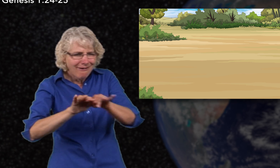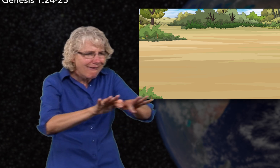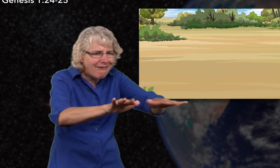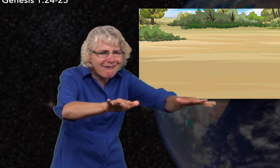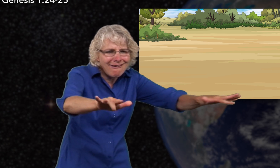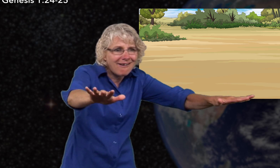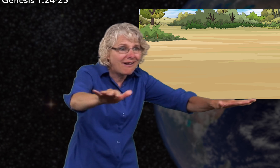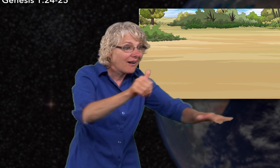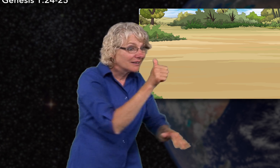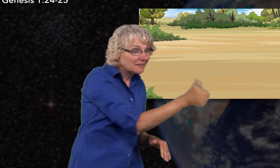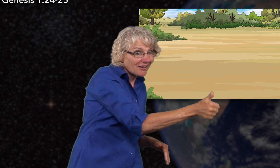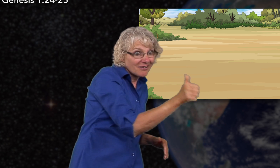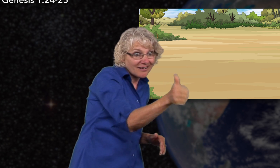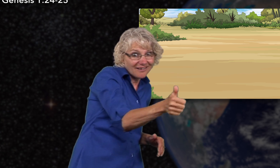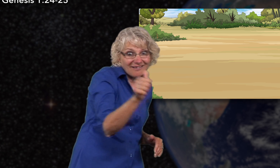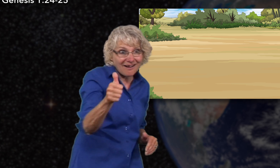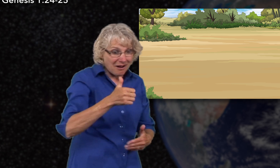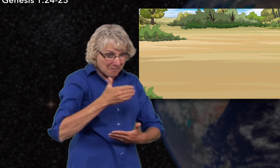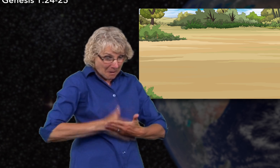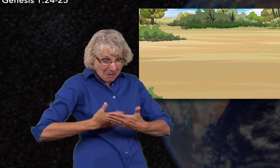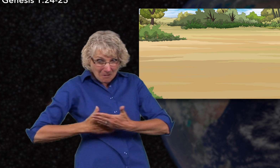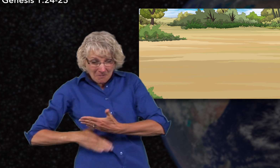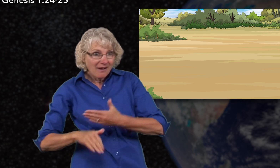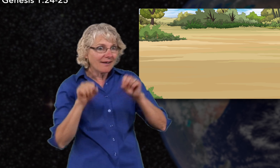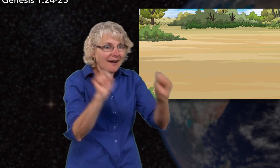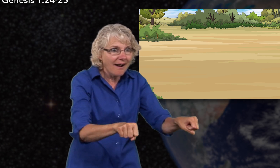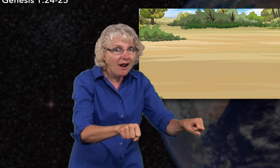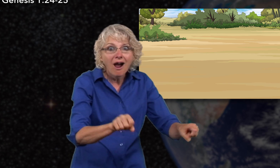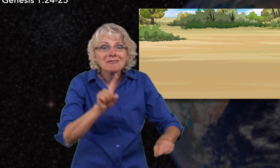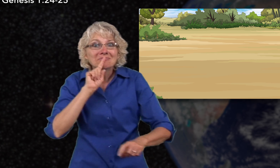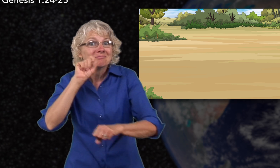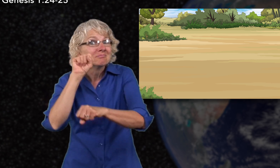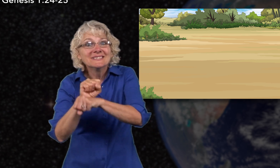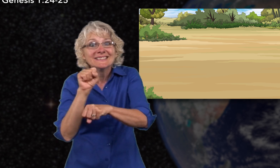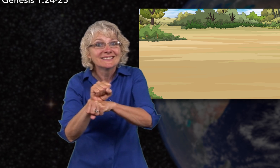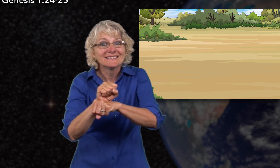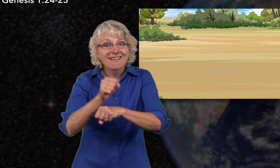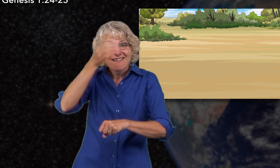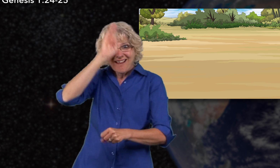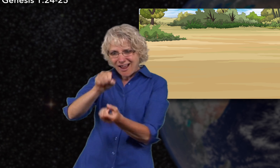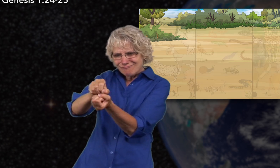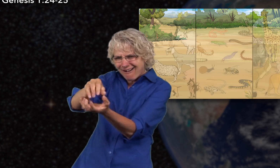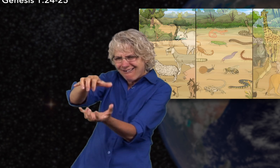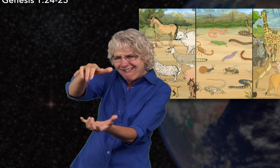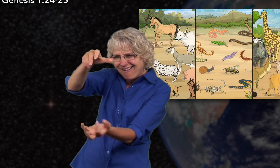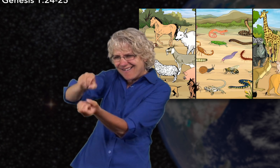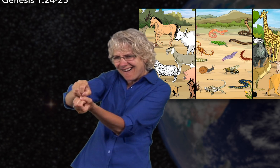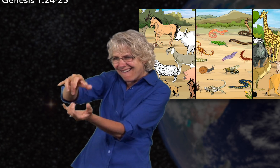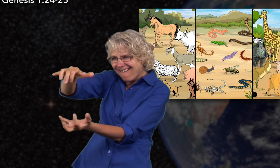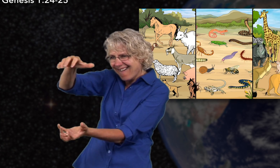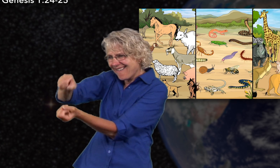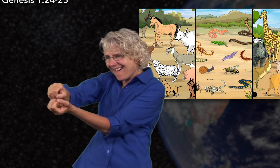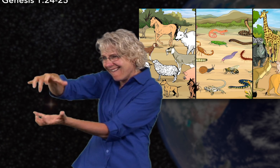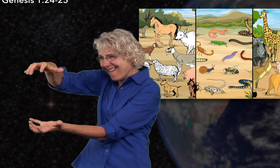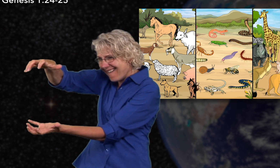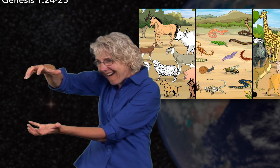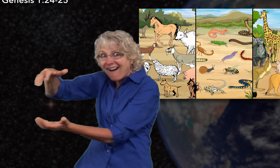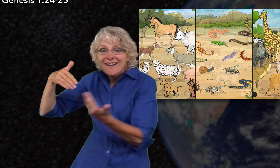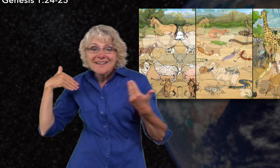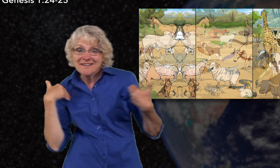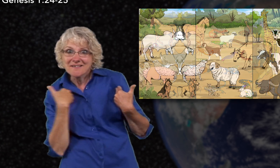And it was so.